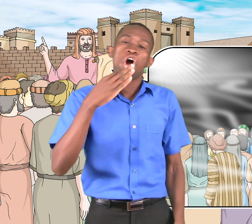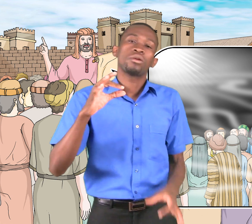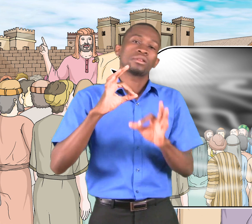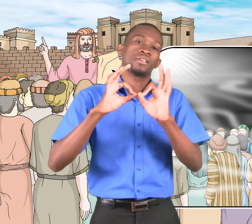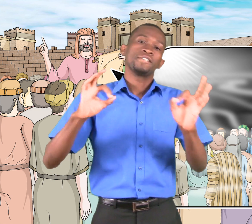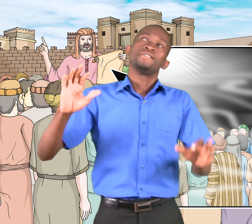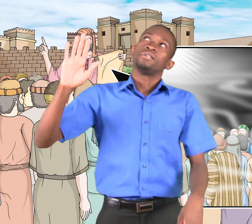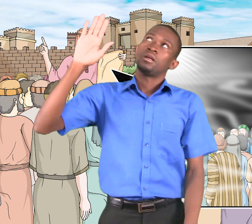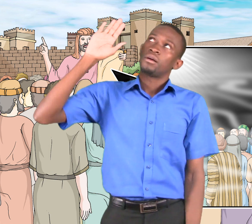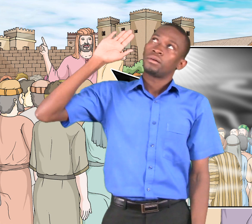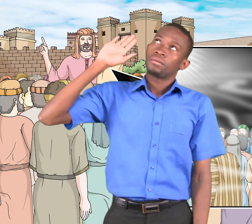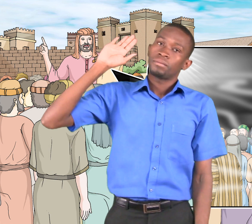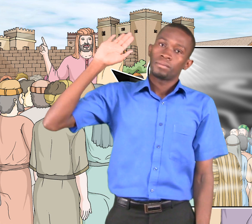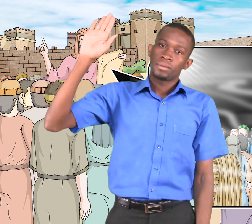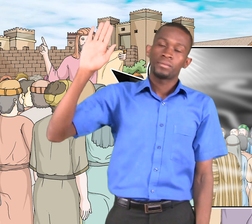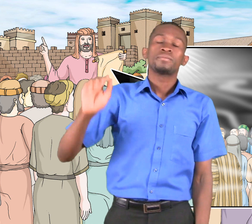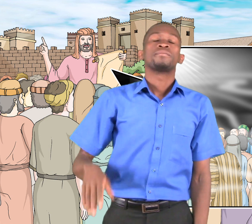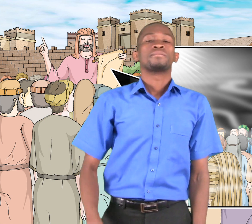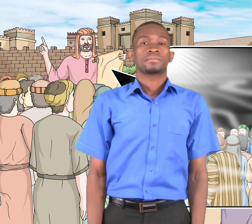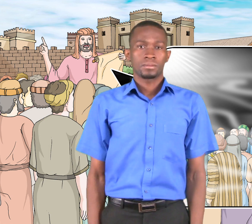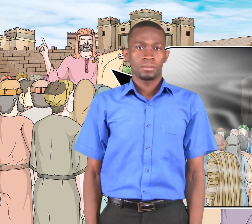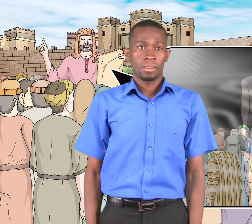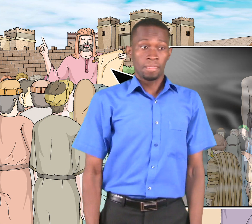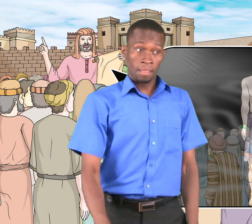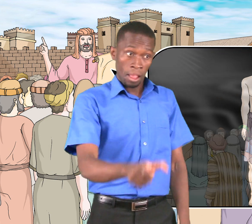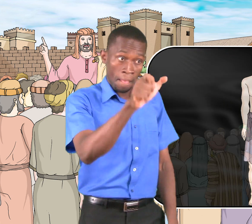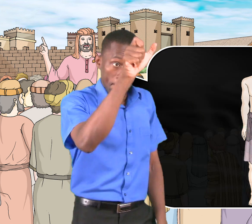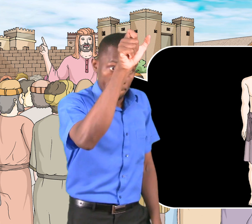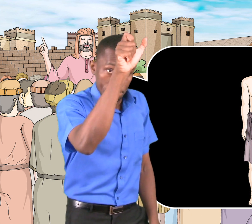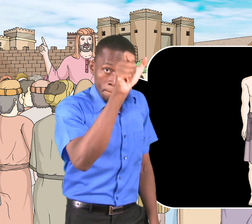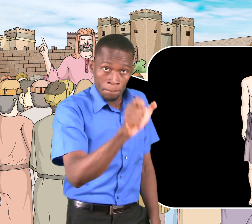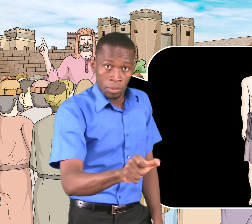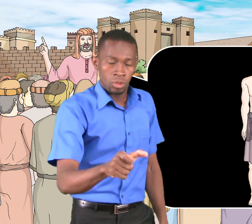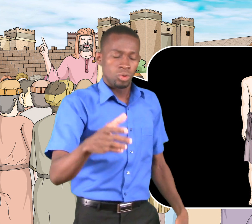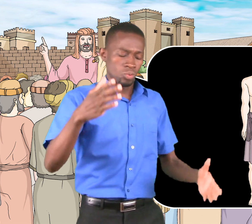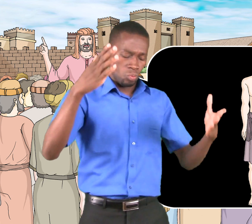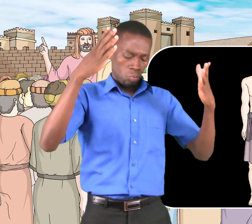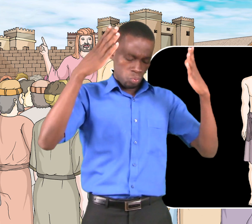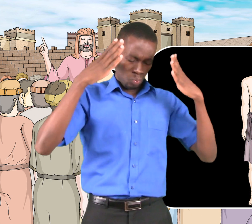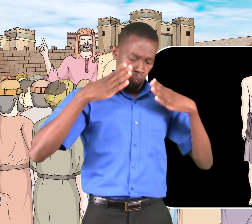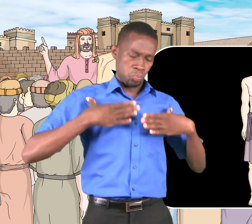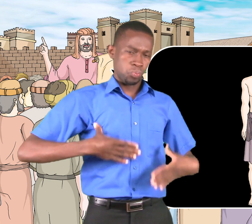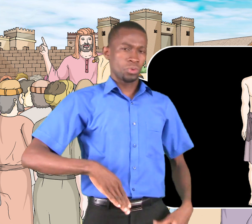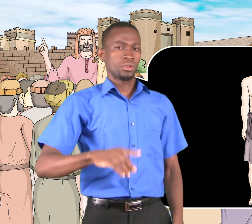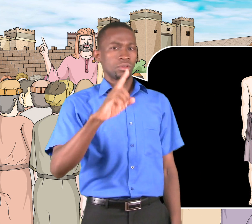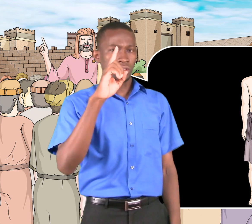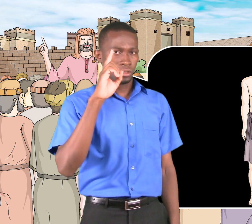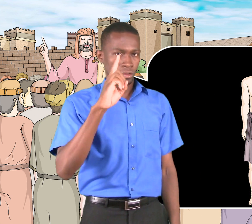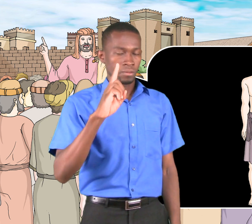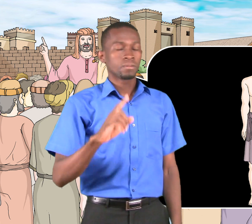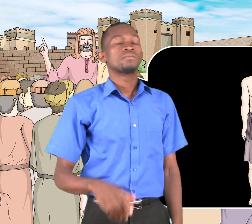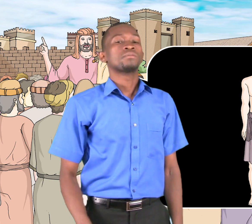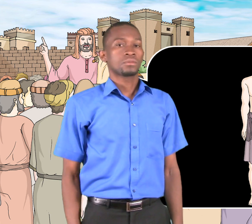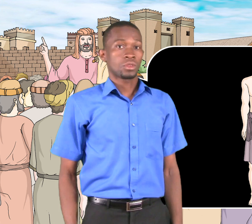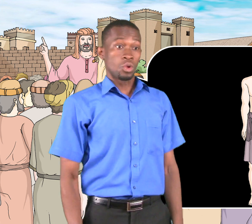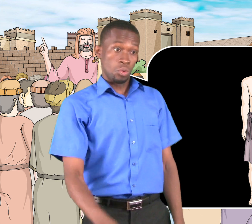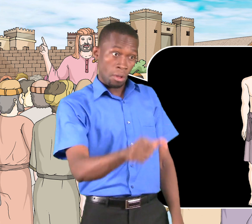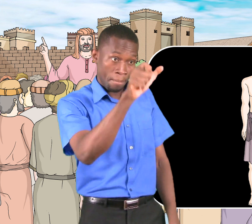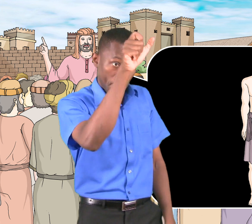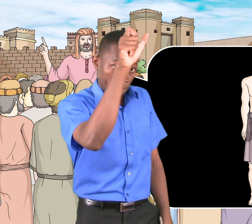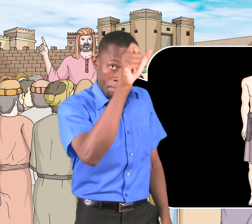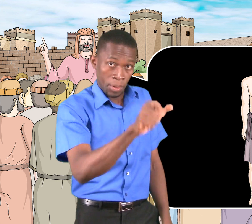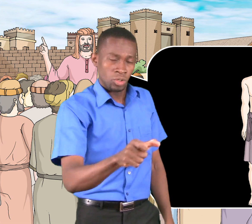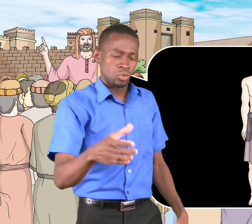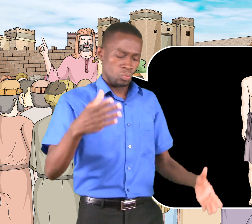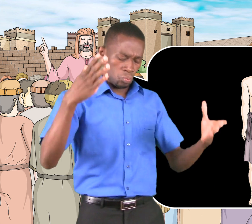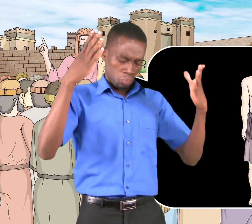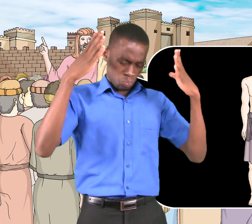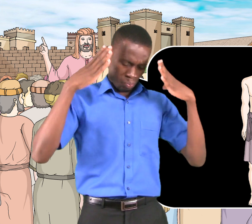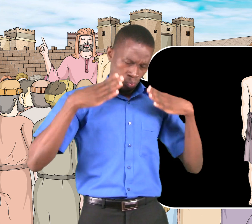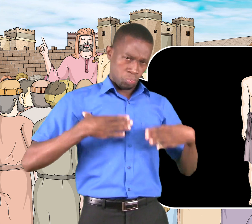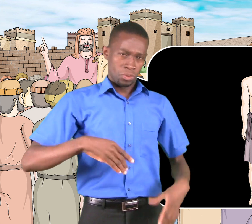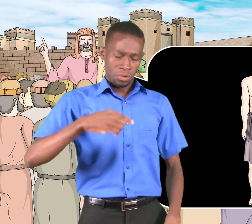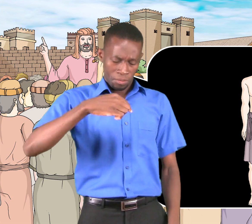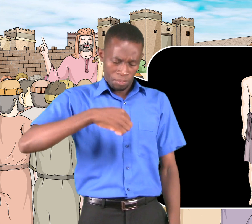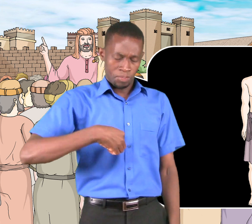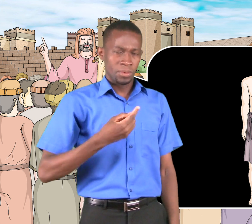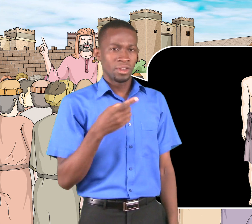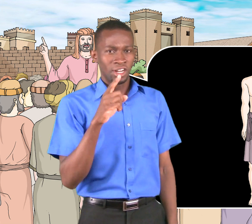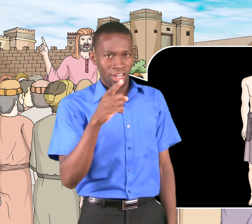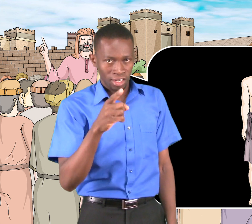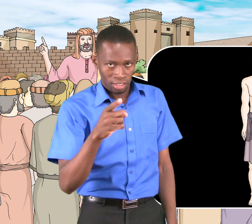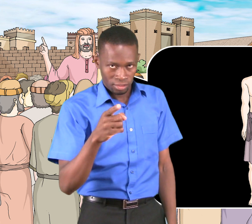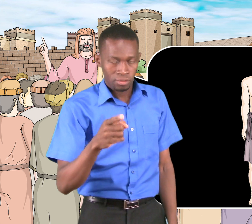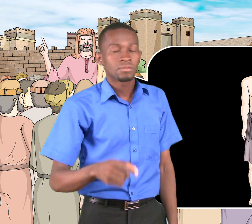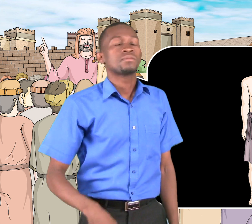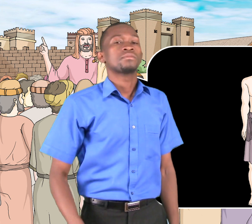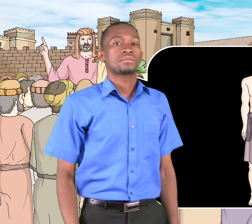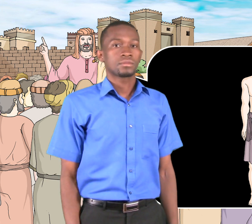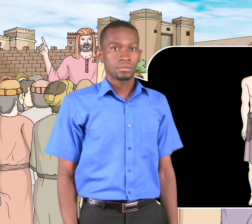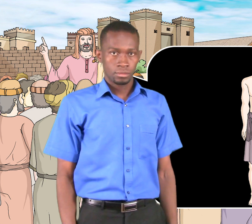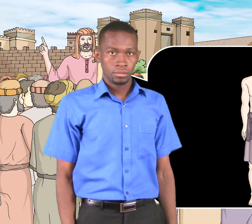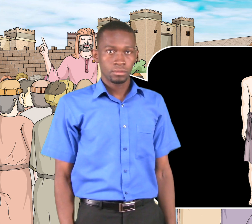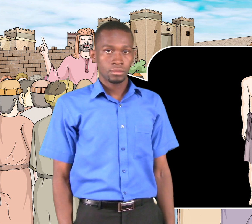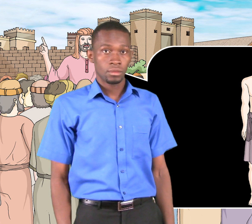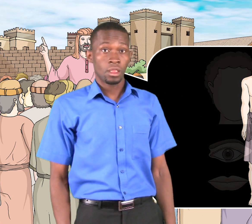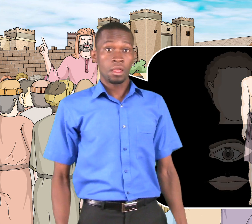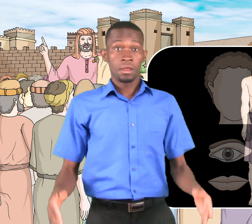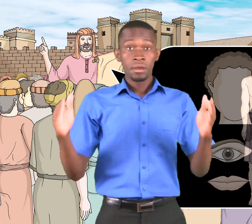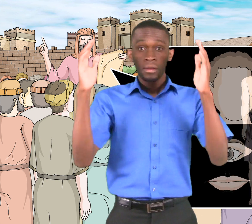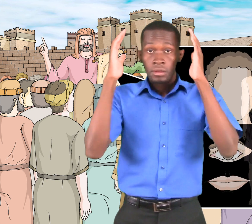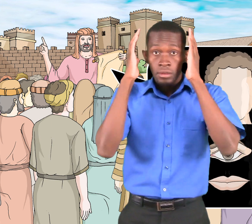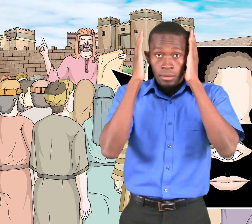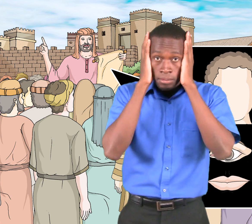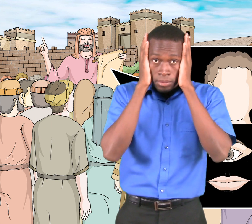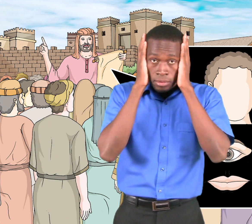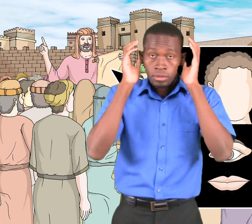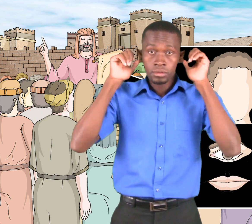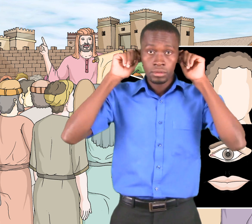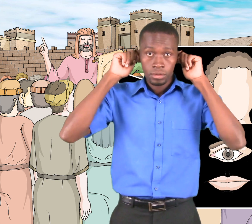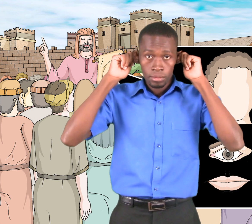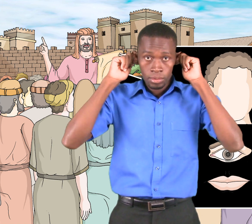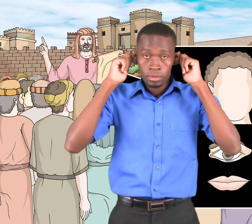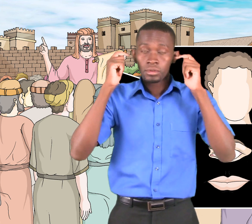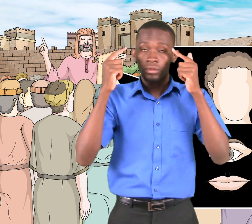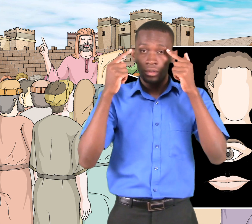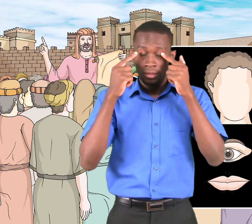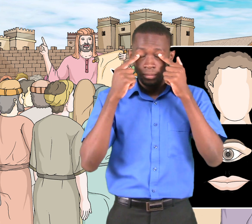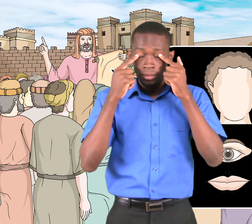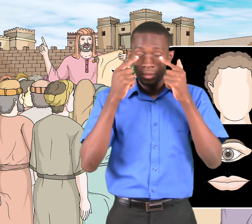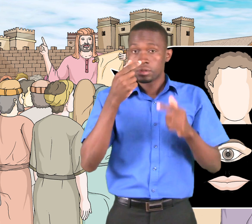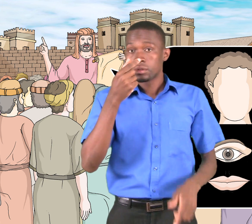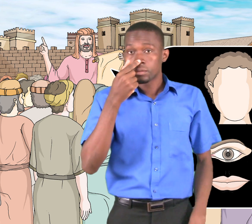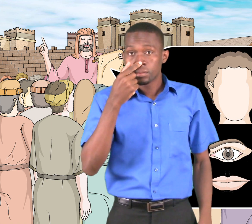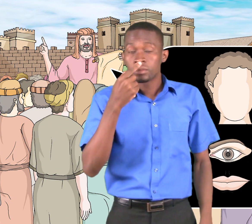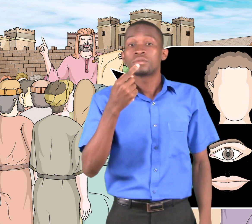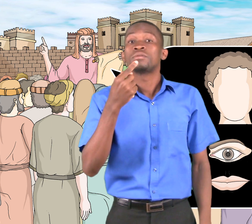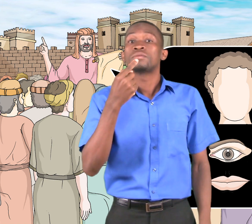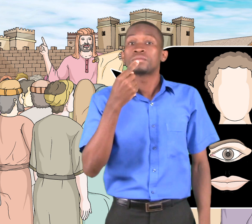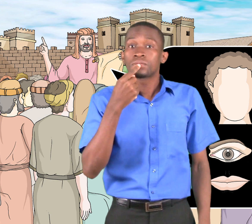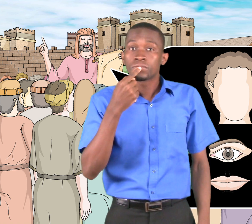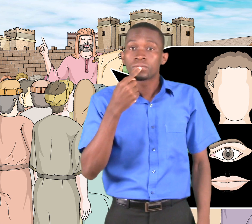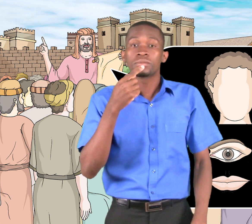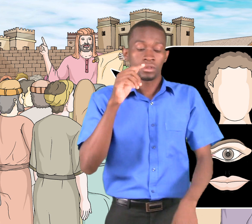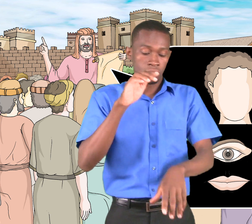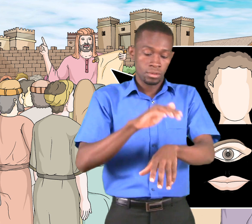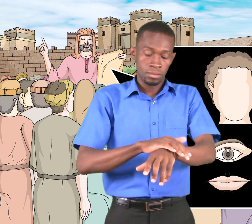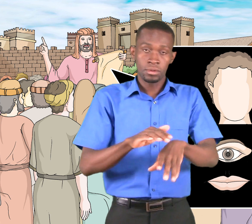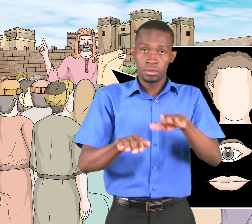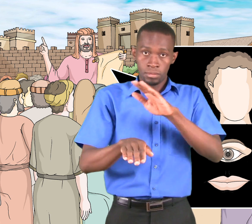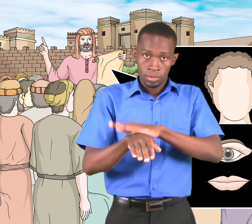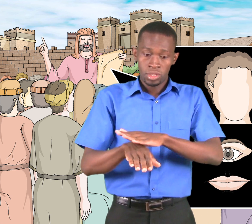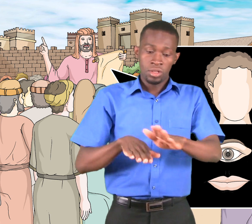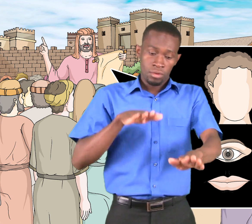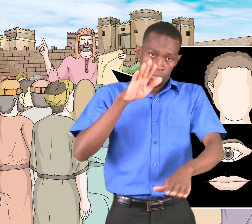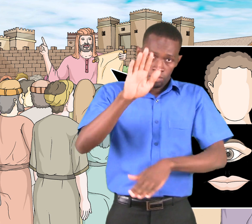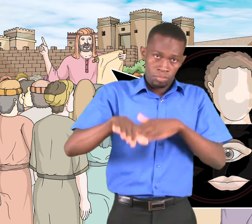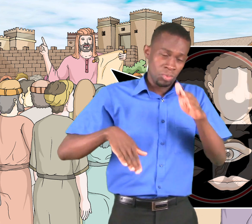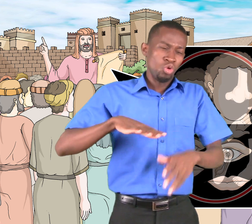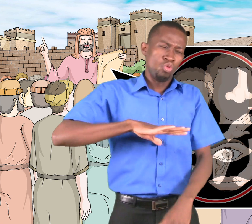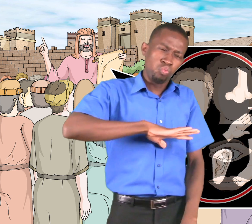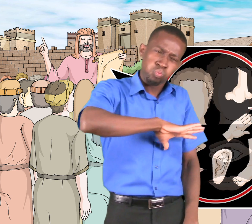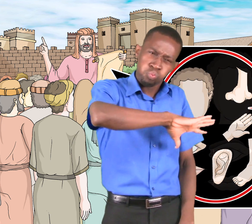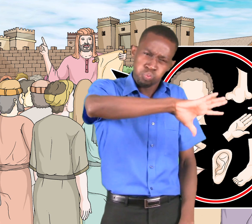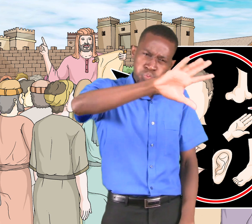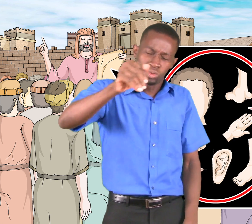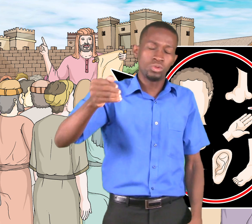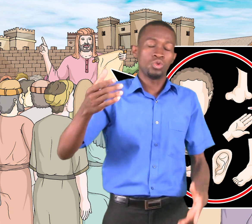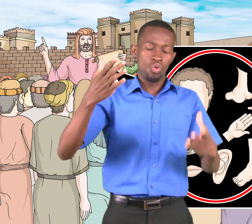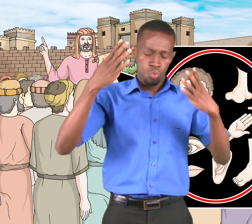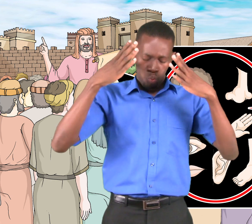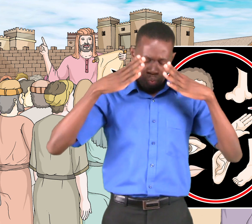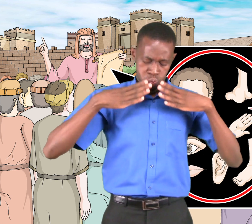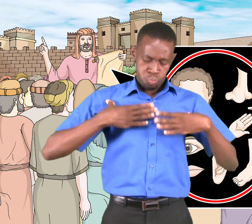The body is a unit, though it is composed of many parts.